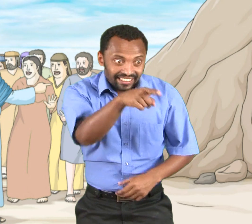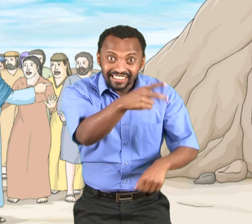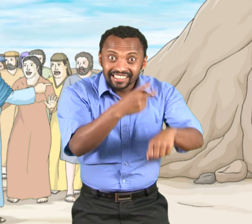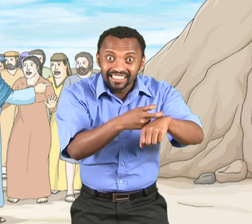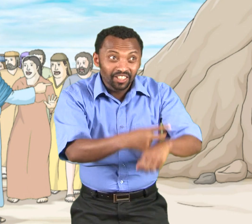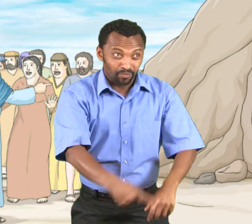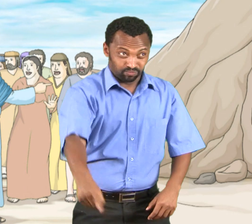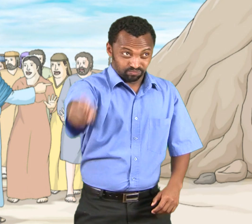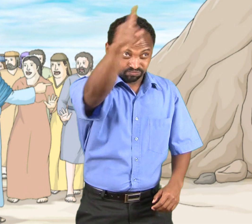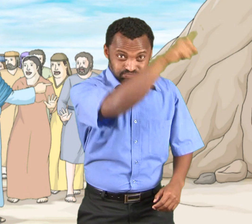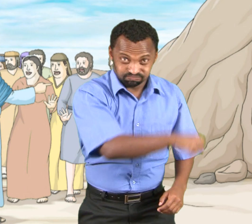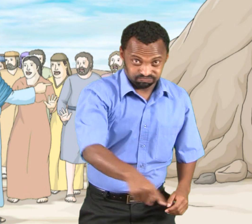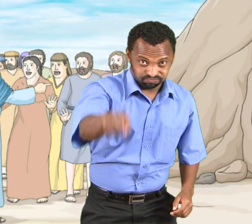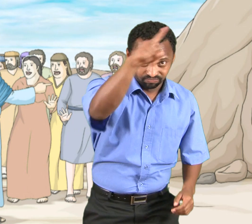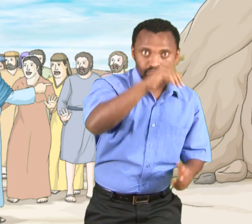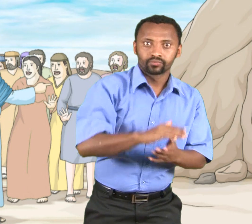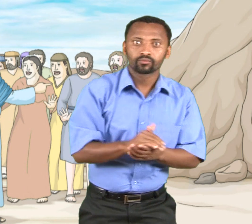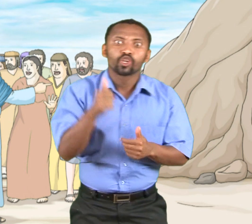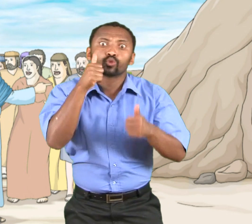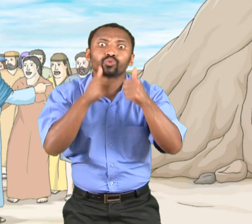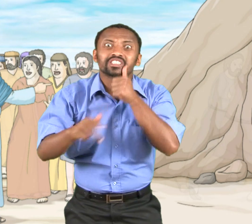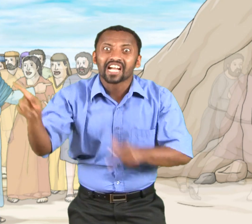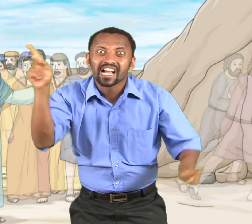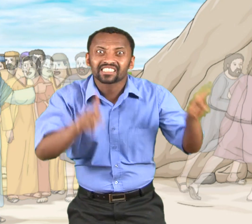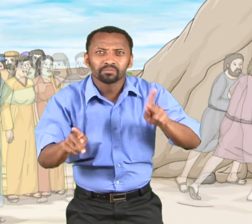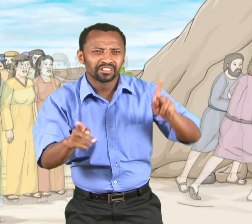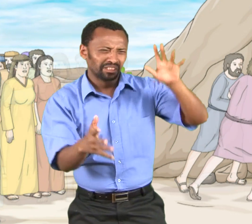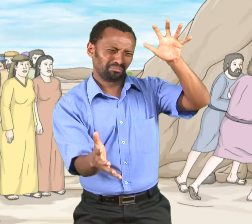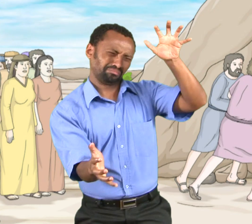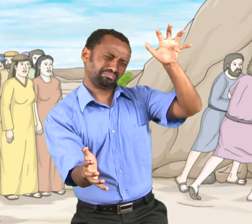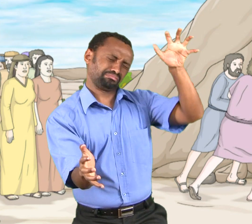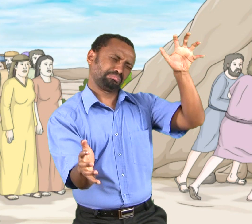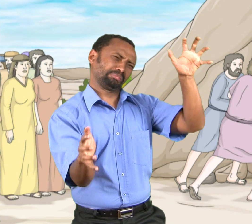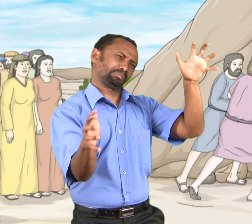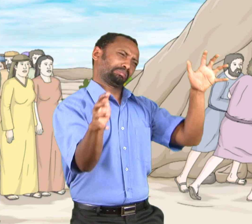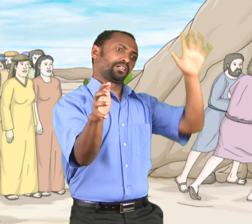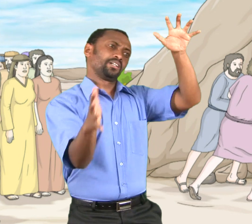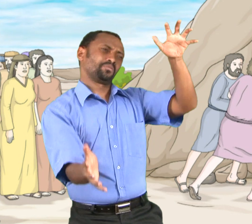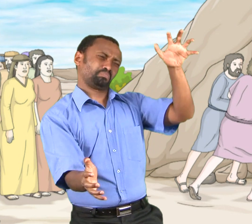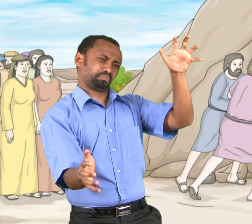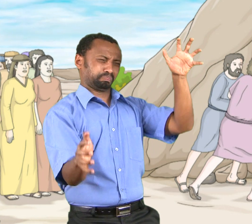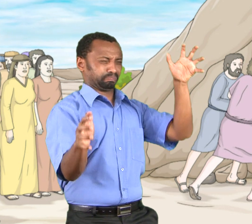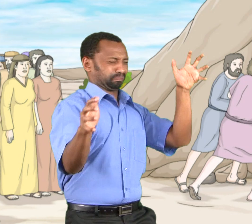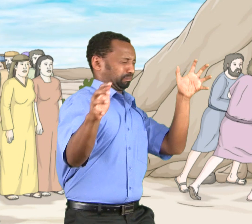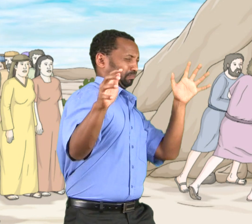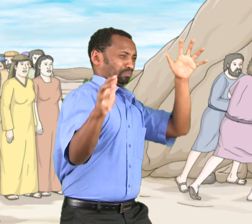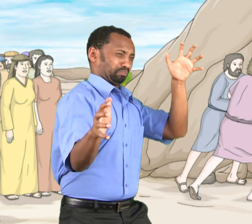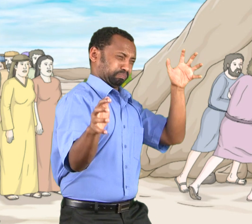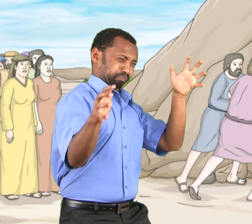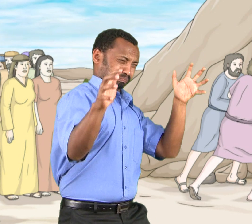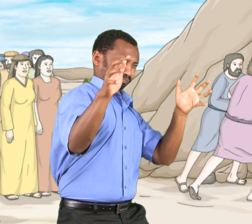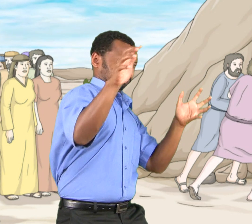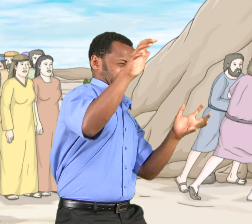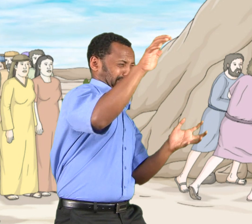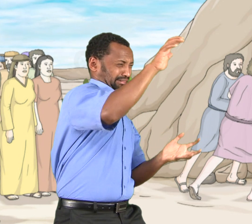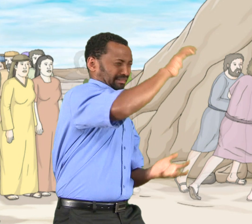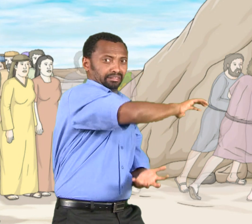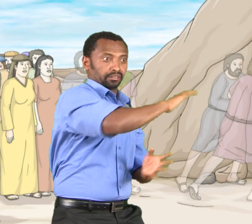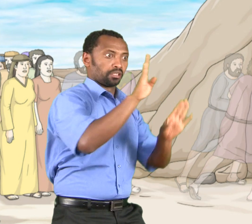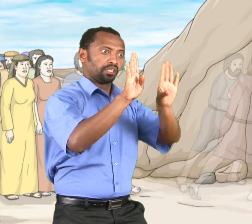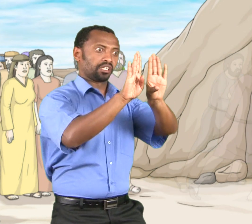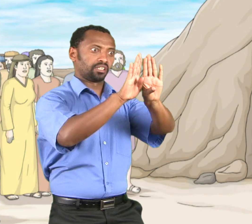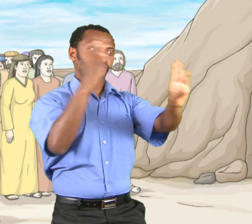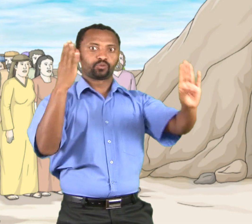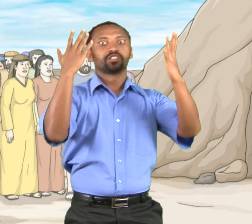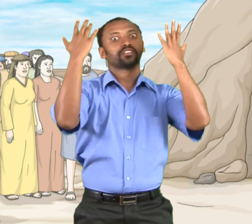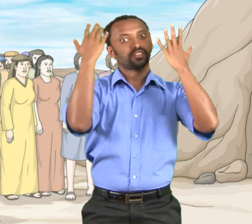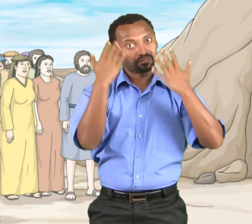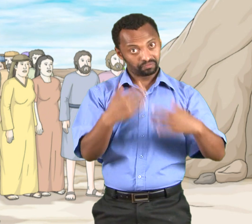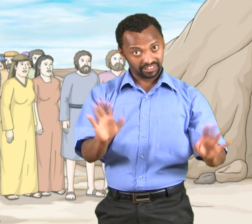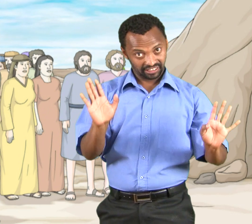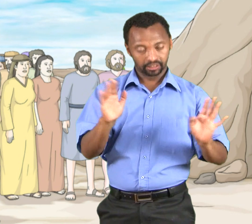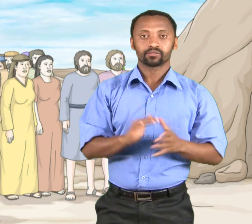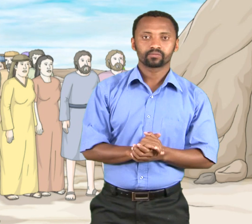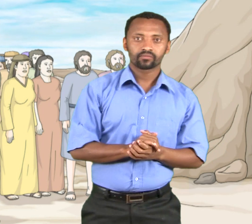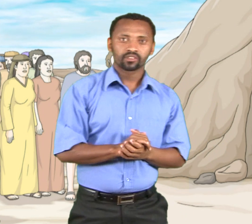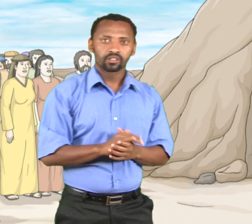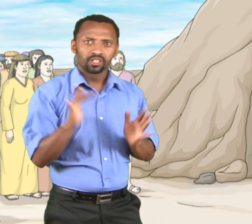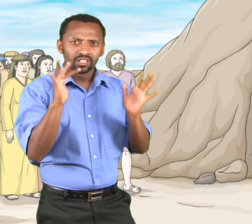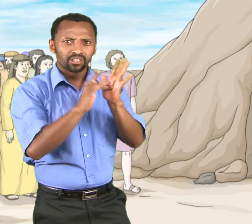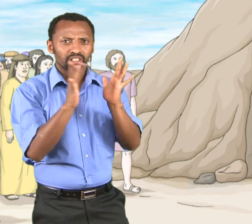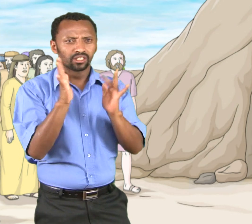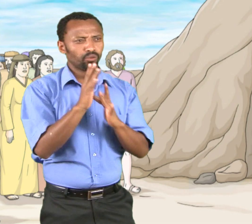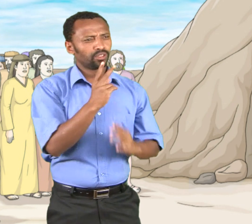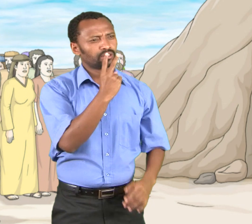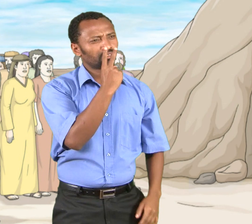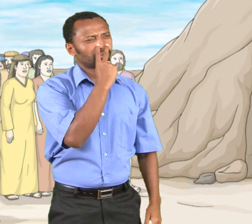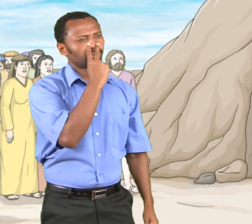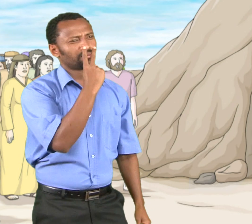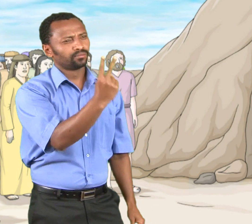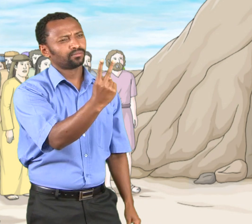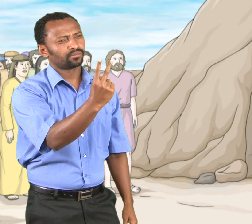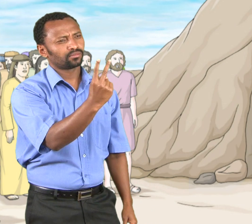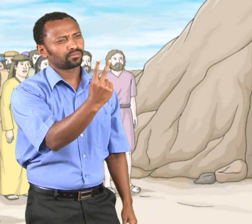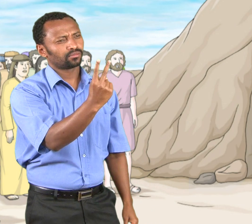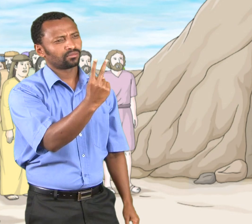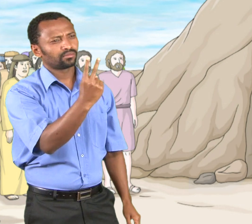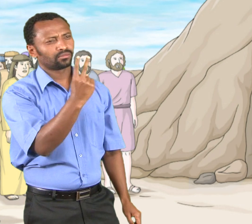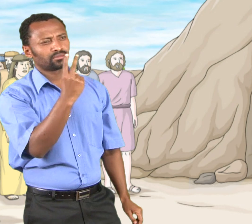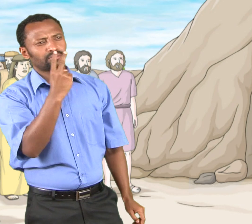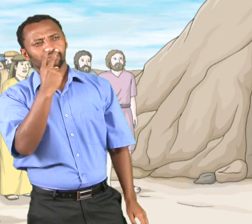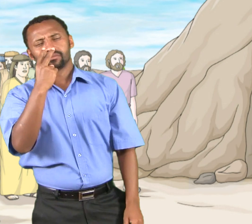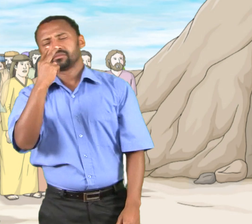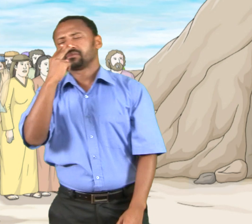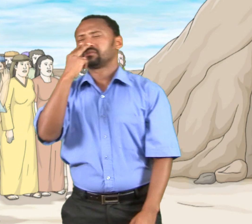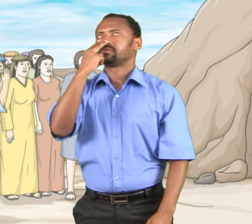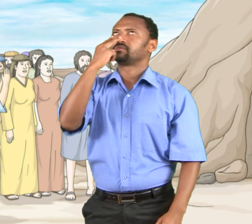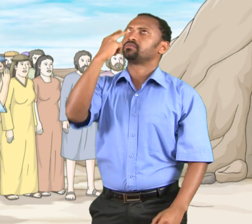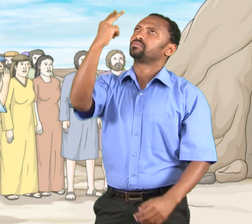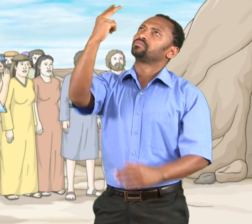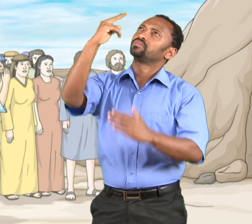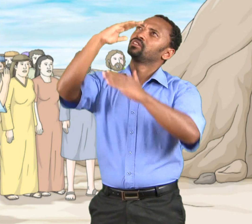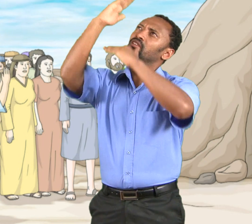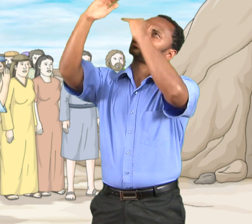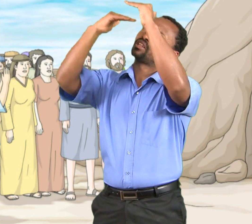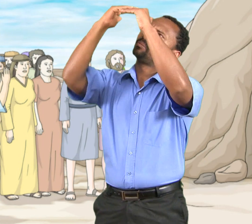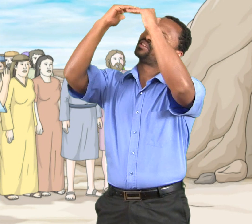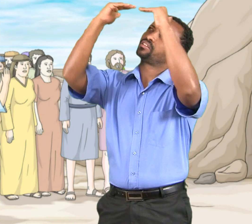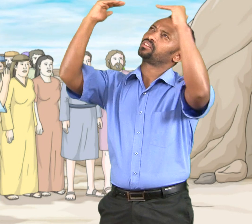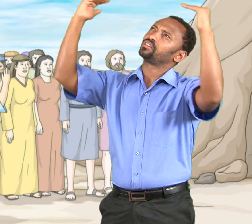So they took away the stone.